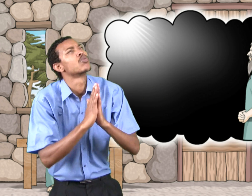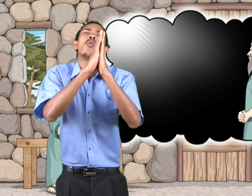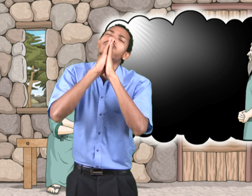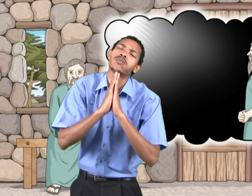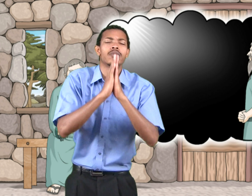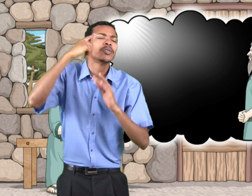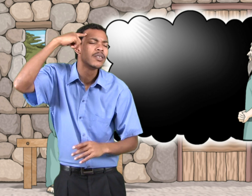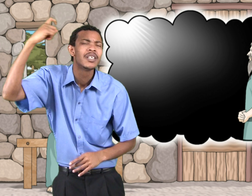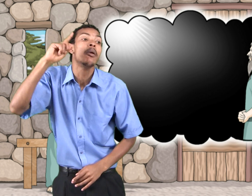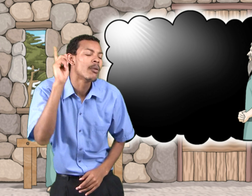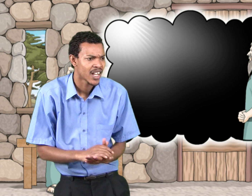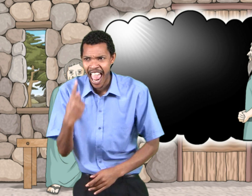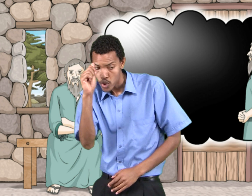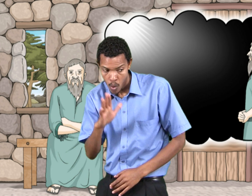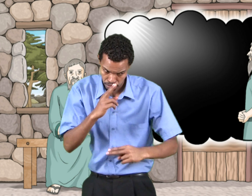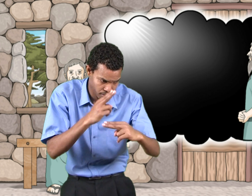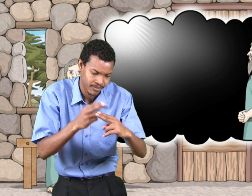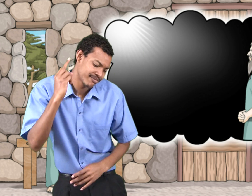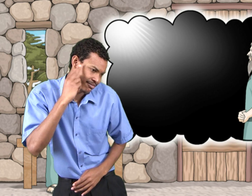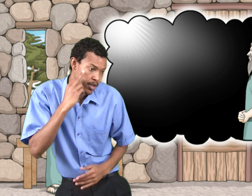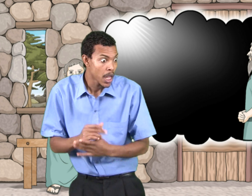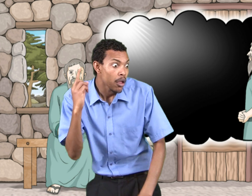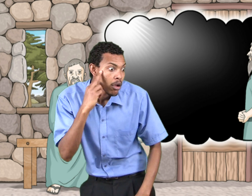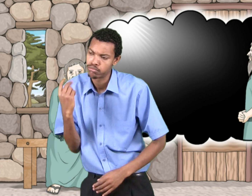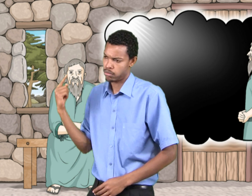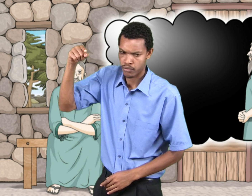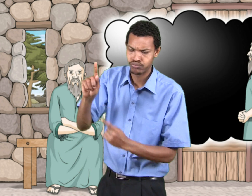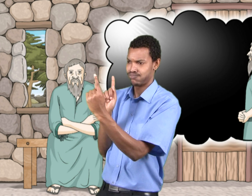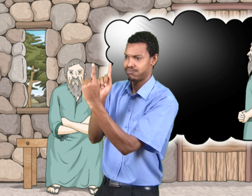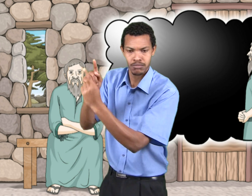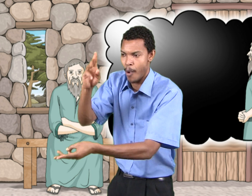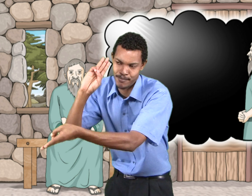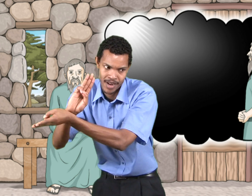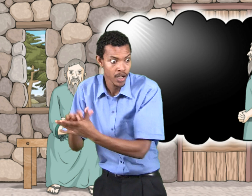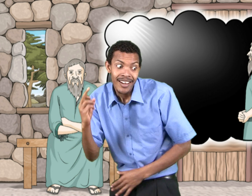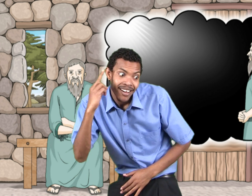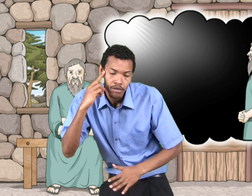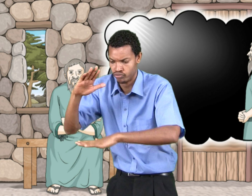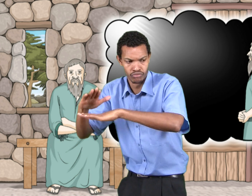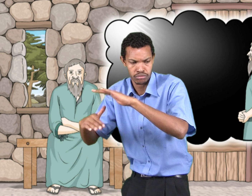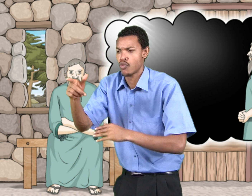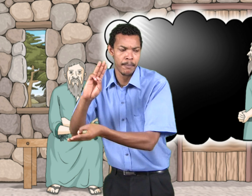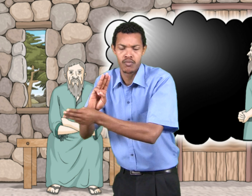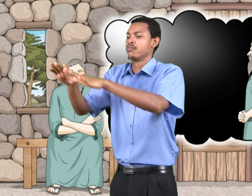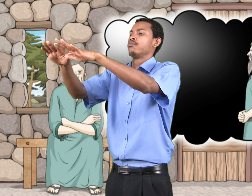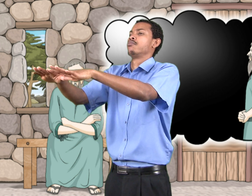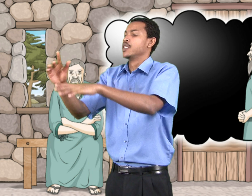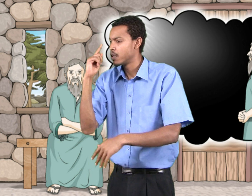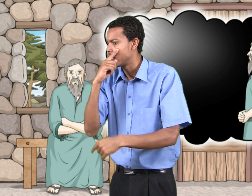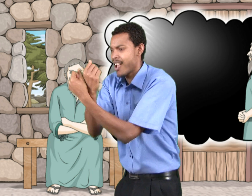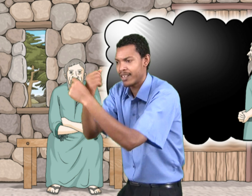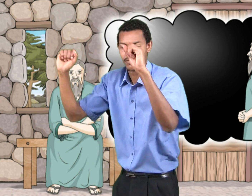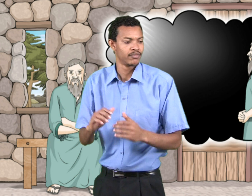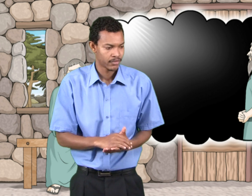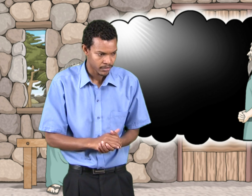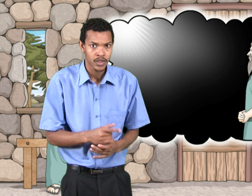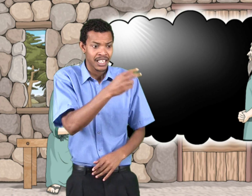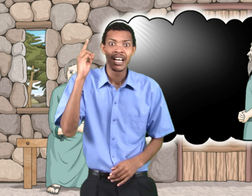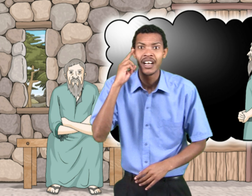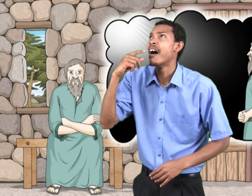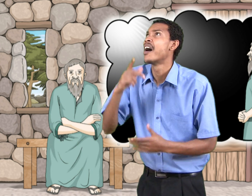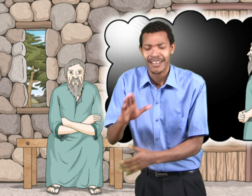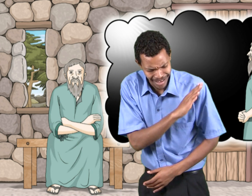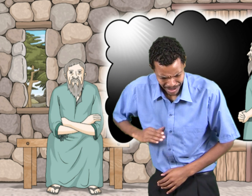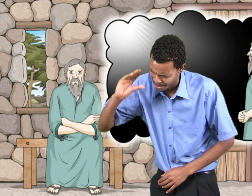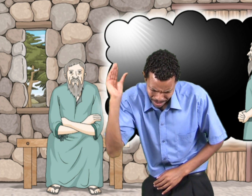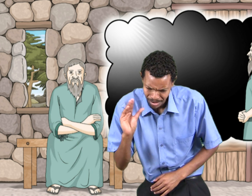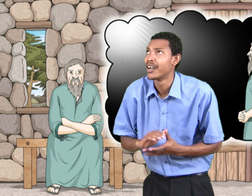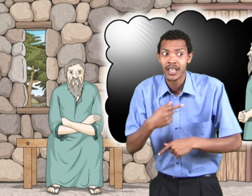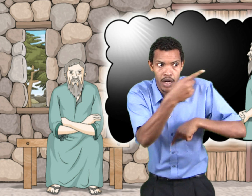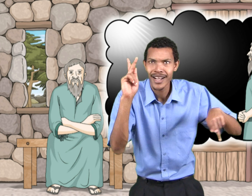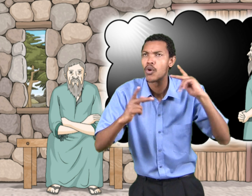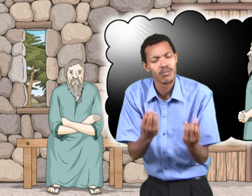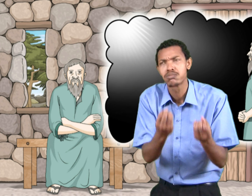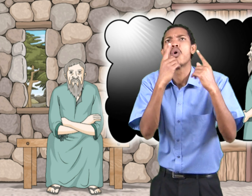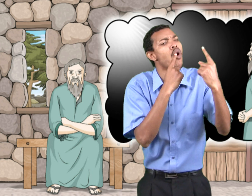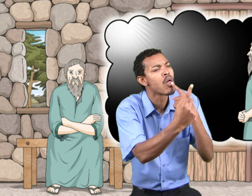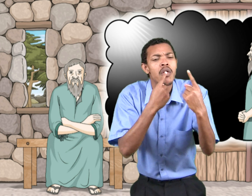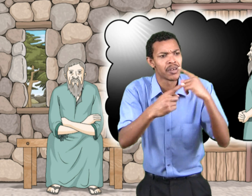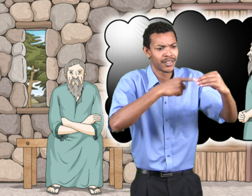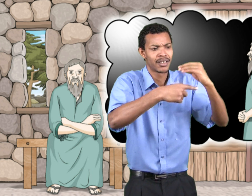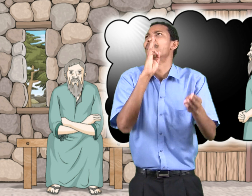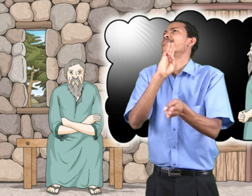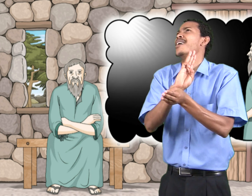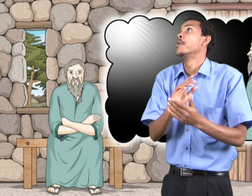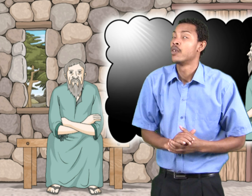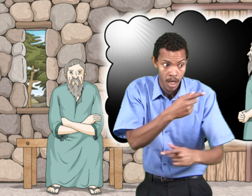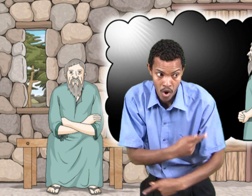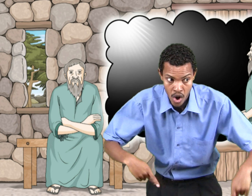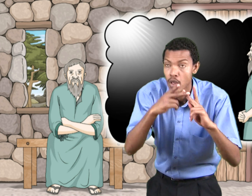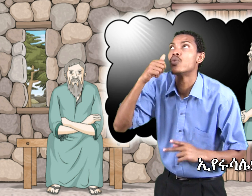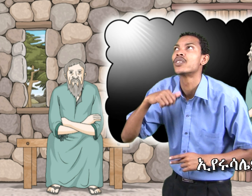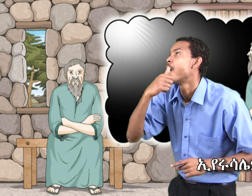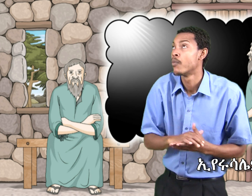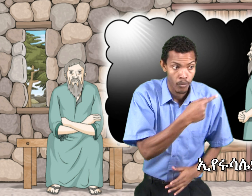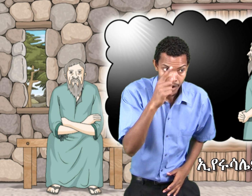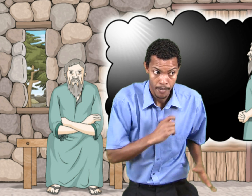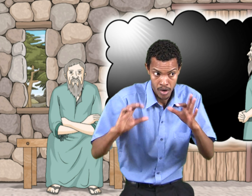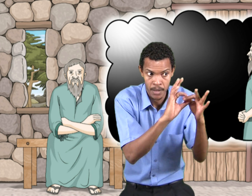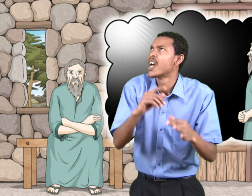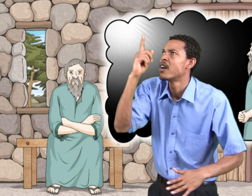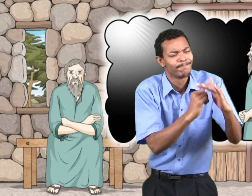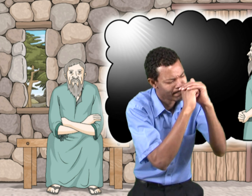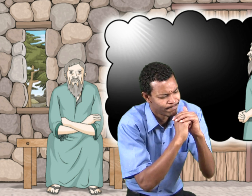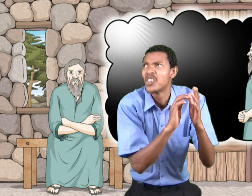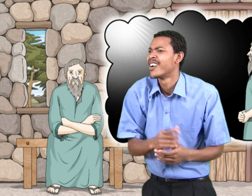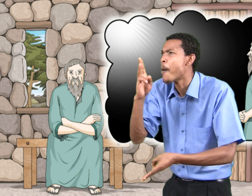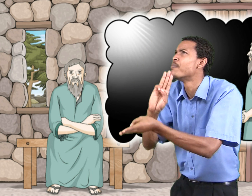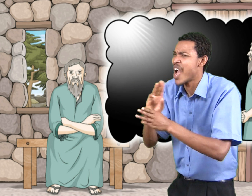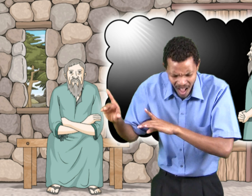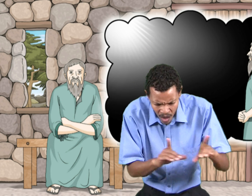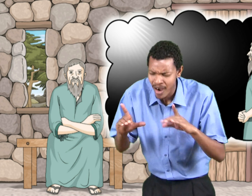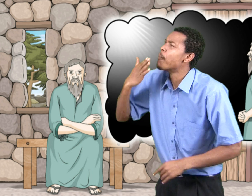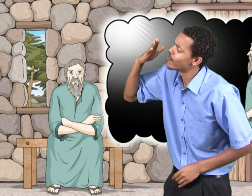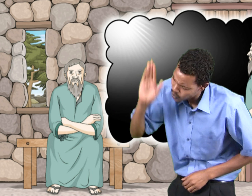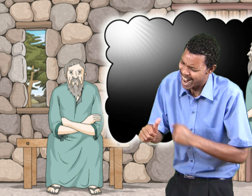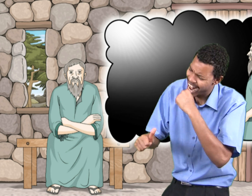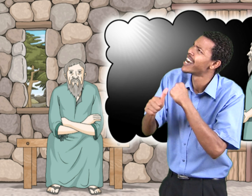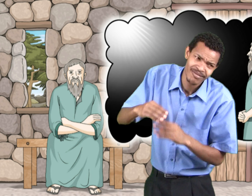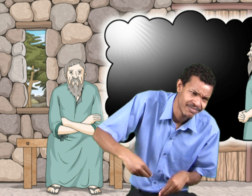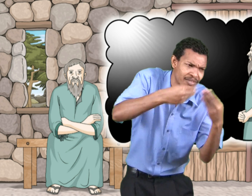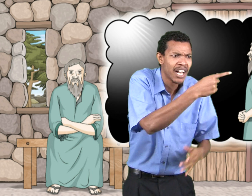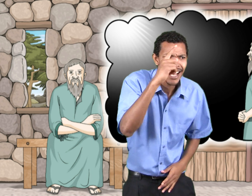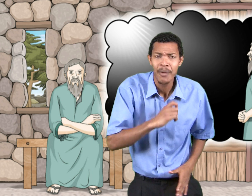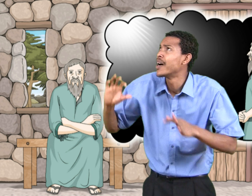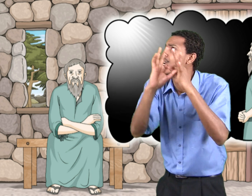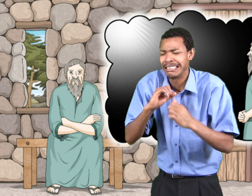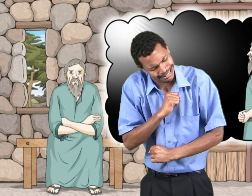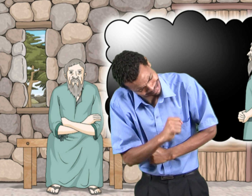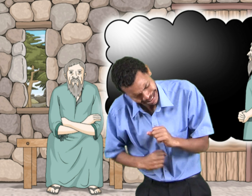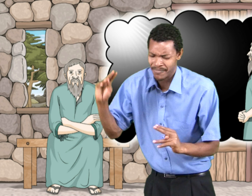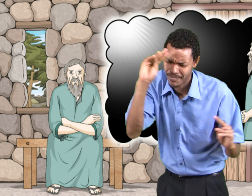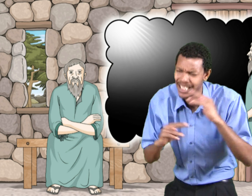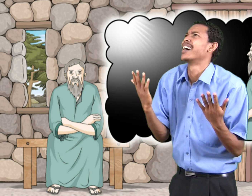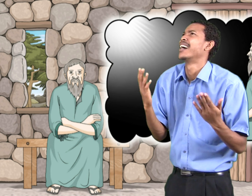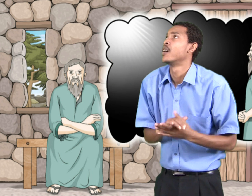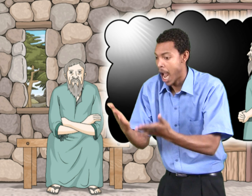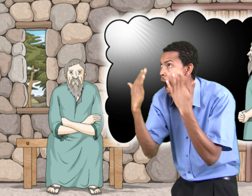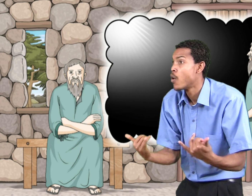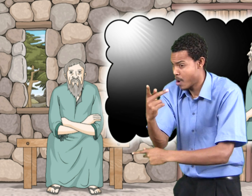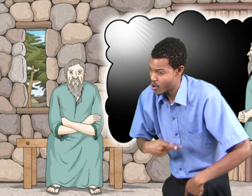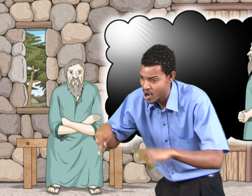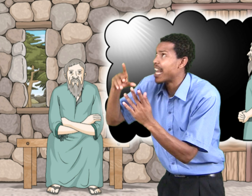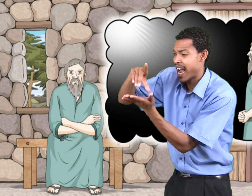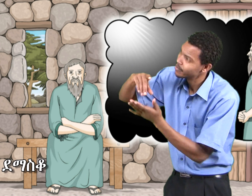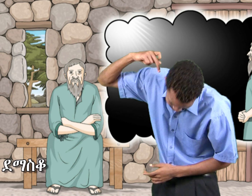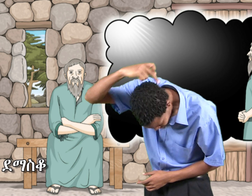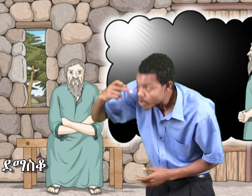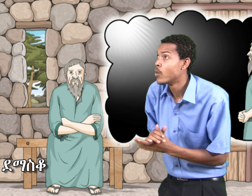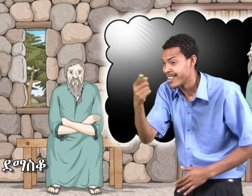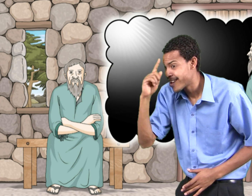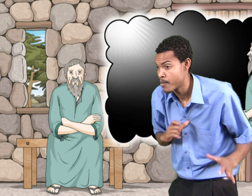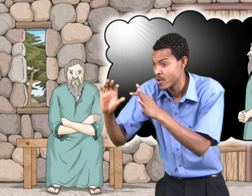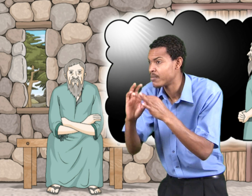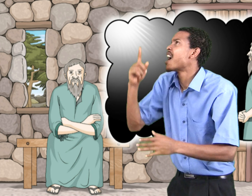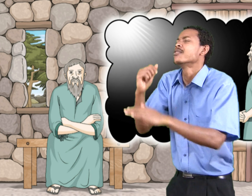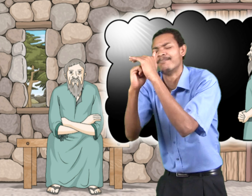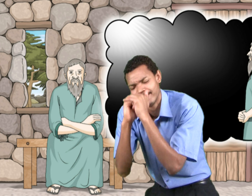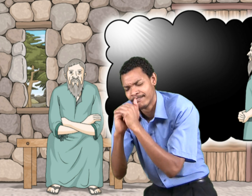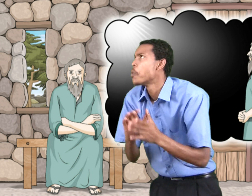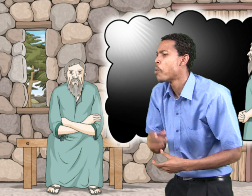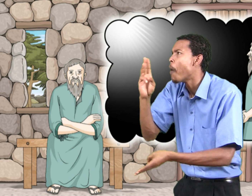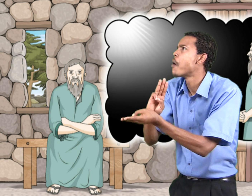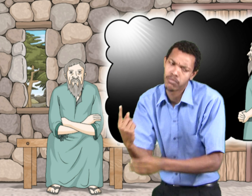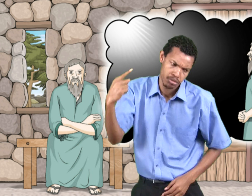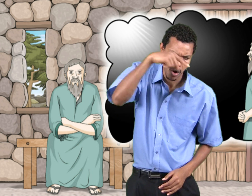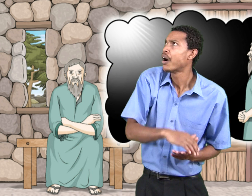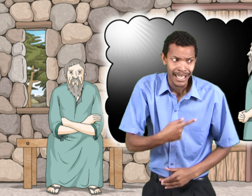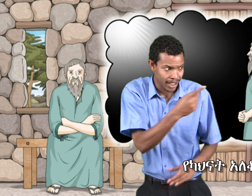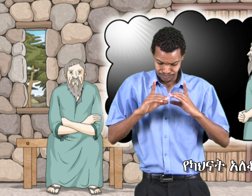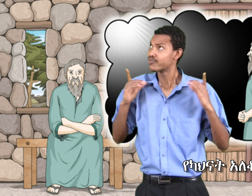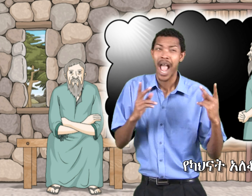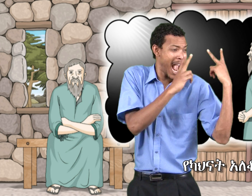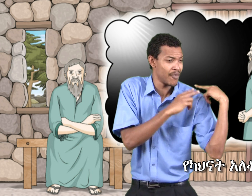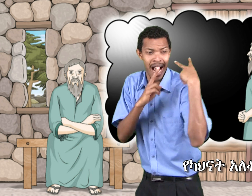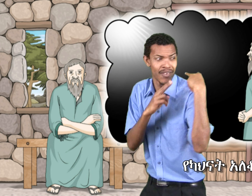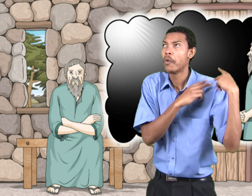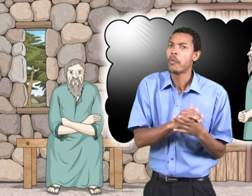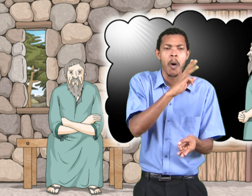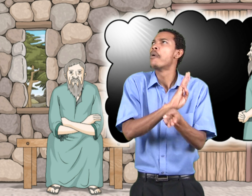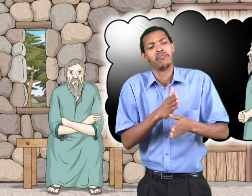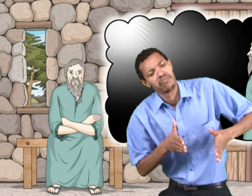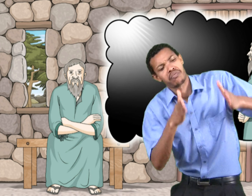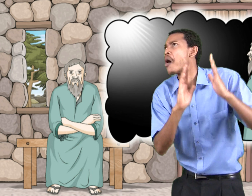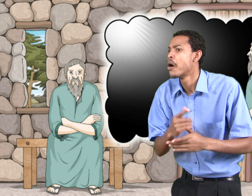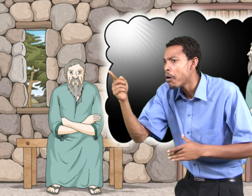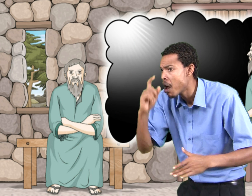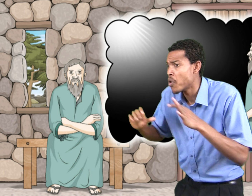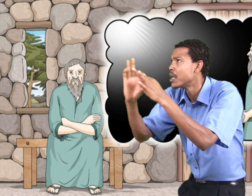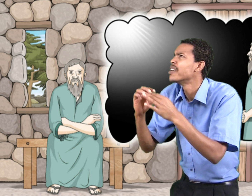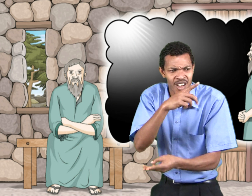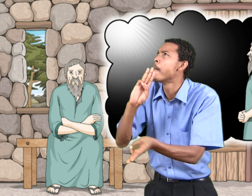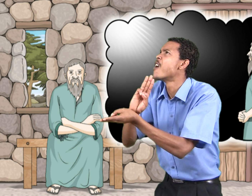In a vision he has seen a man named Ananias come and place his hands on him to restore his sight.” But Ananias answered, “Lord, many people have told me about this man and all the harm he has done to Your saints in Jerusalem.